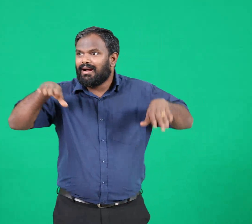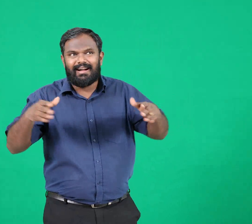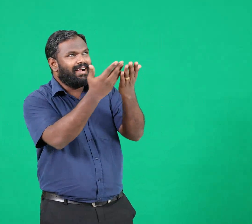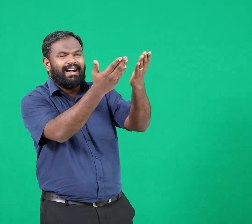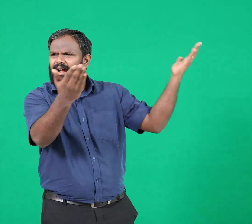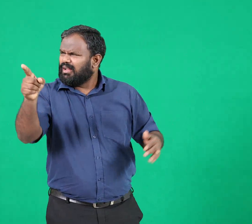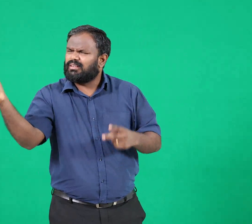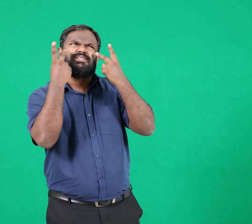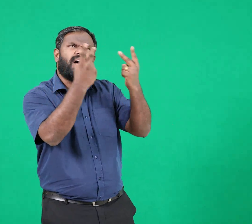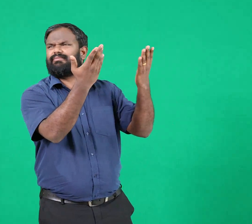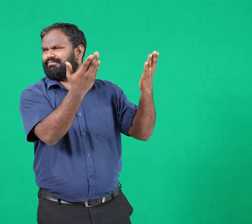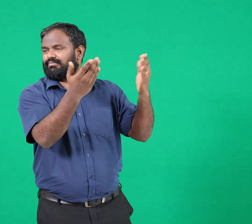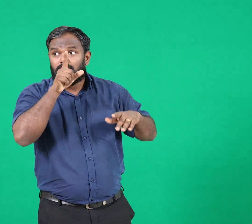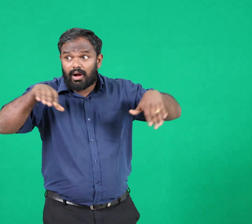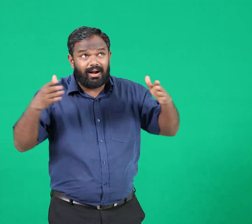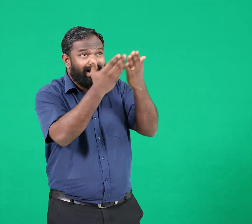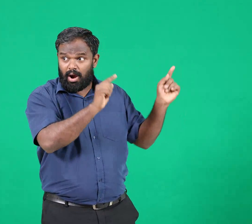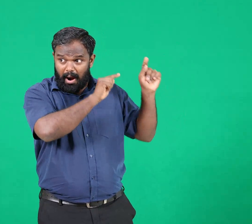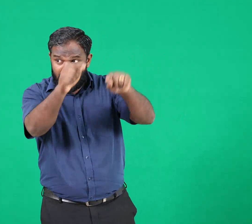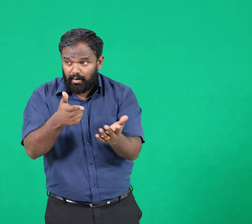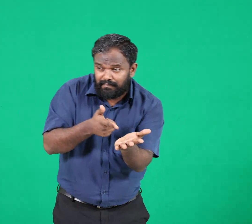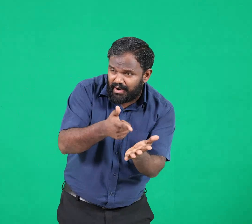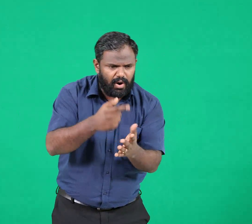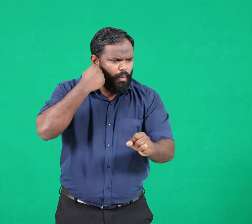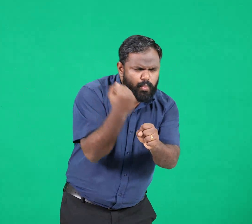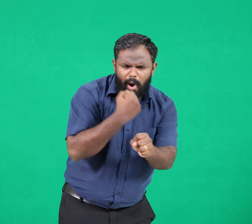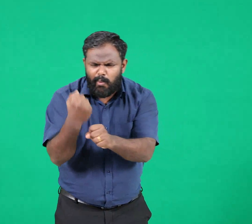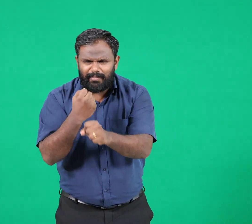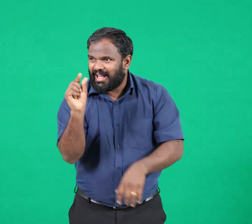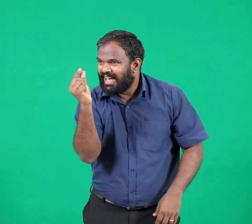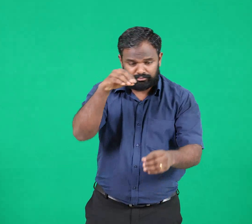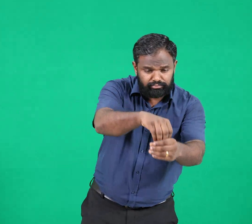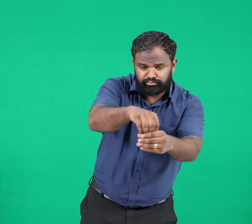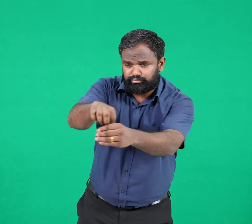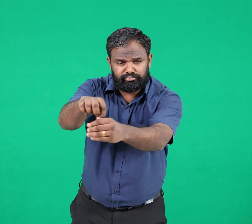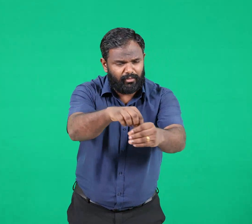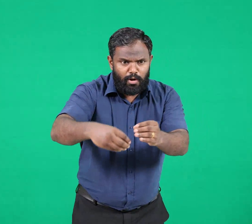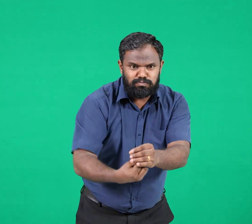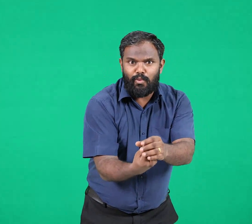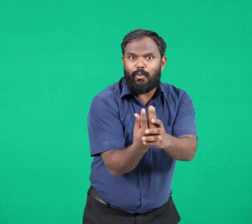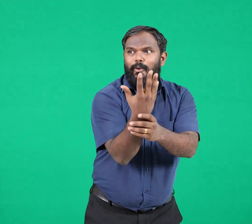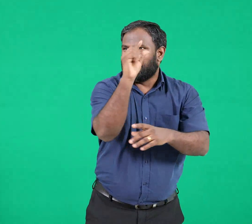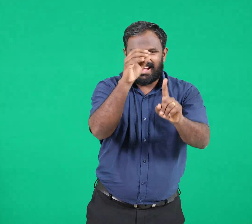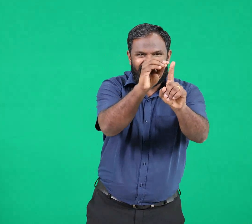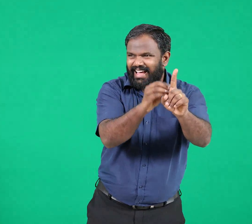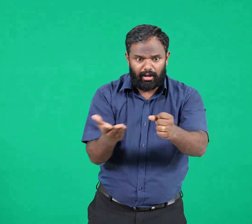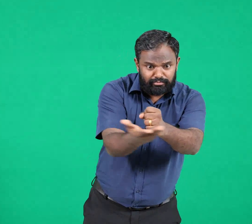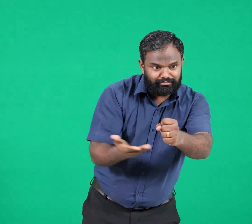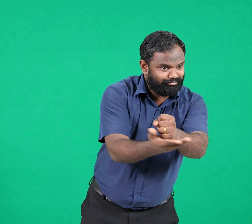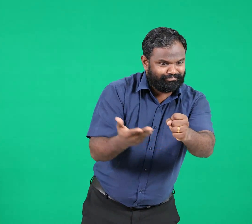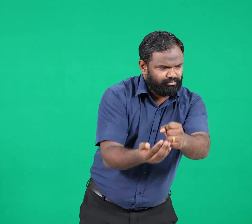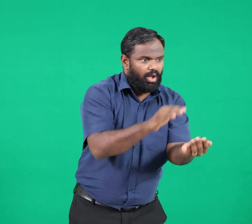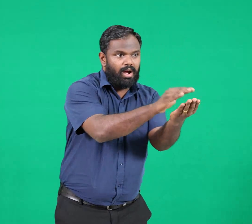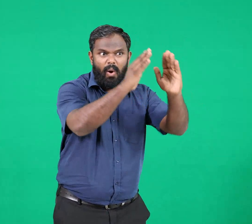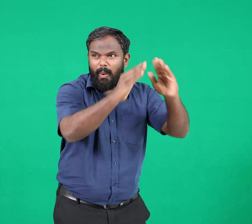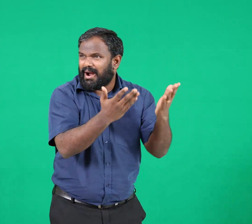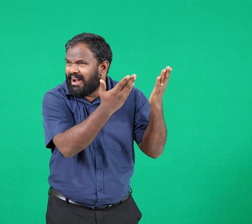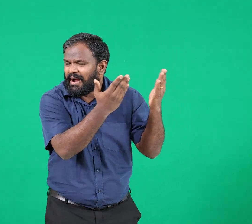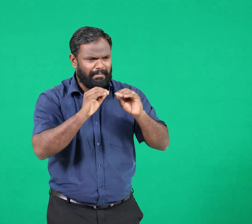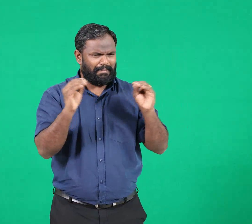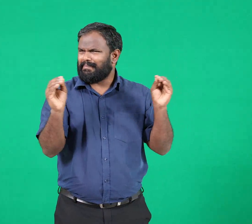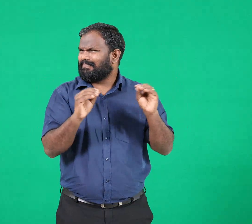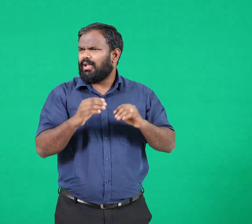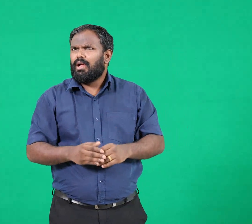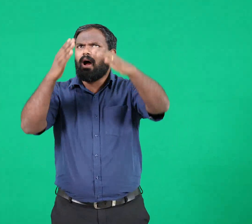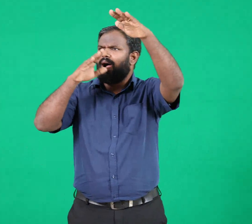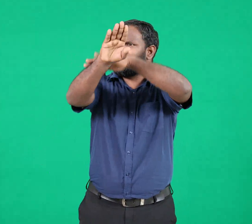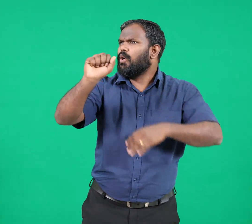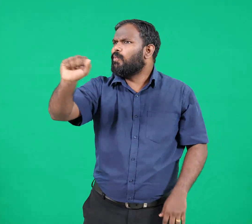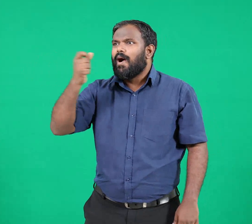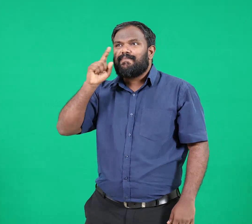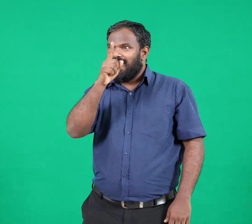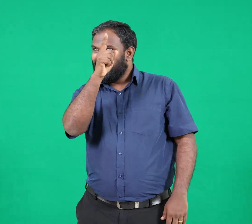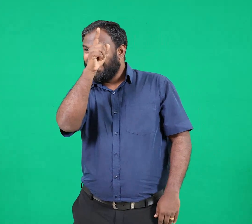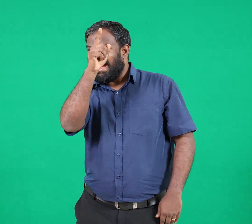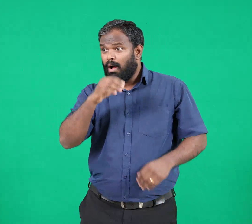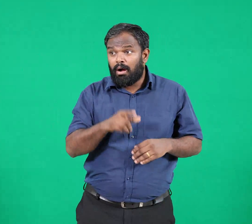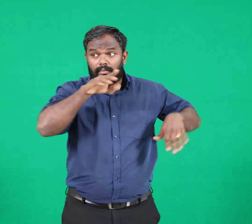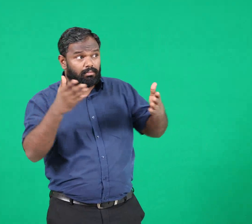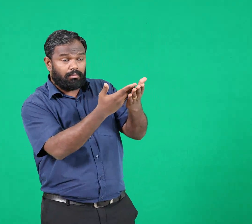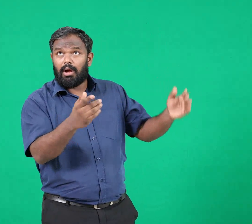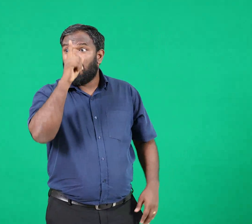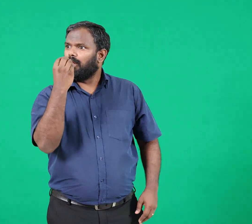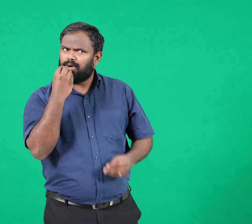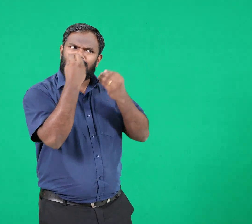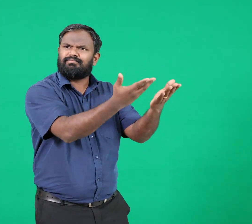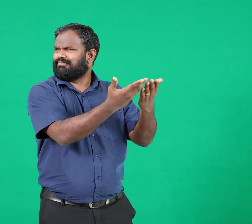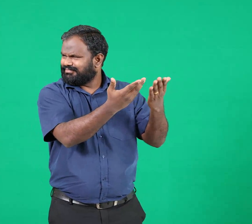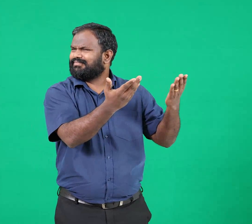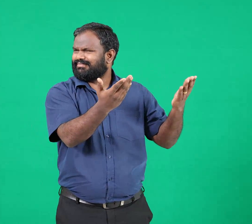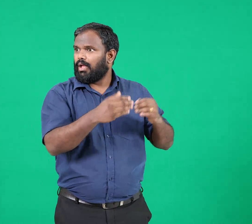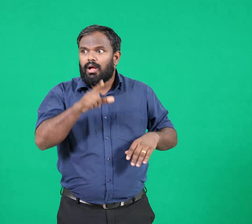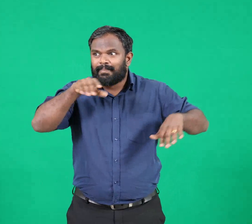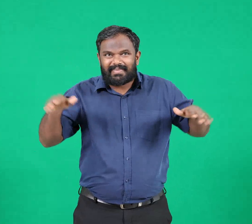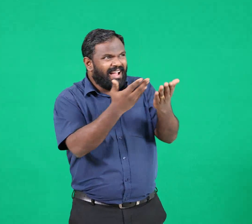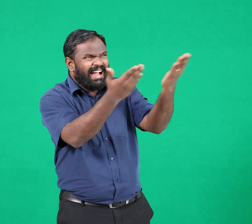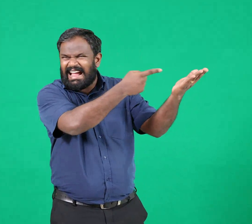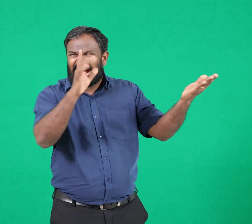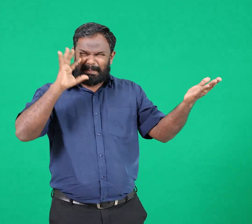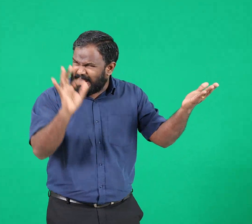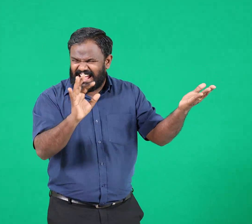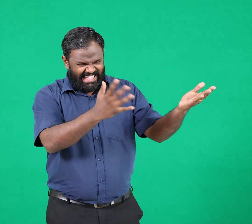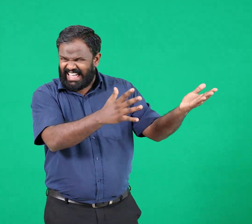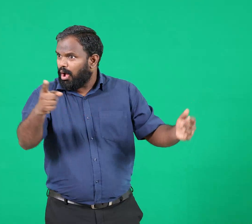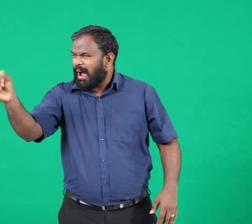Look at the birds of the air: They do not sow or reap or gather into barns- and yet your heavenly Father feeds them.